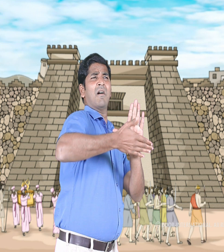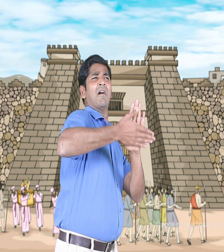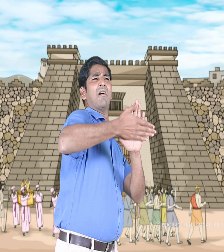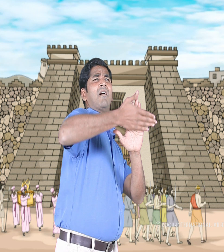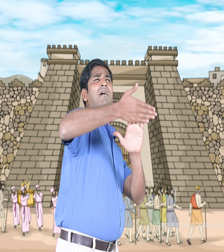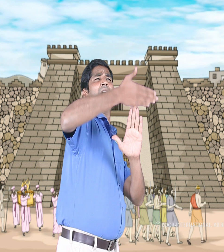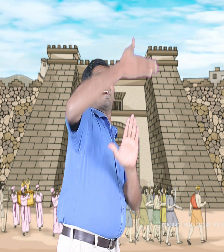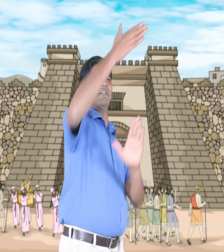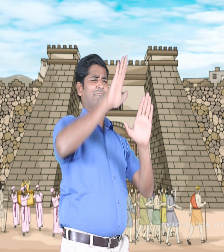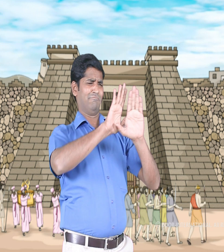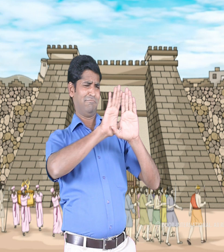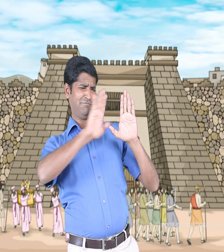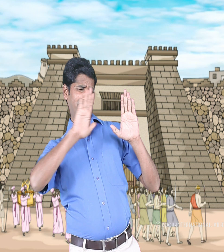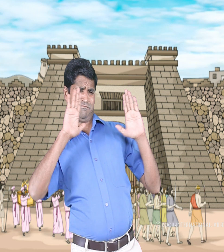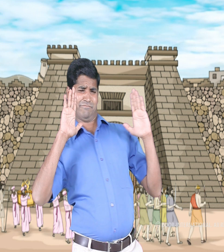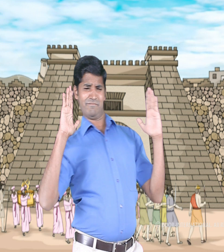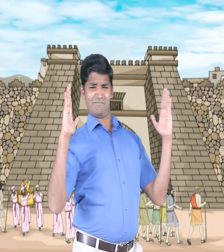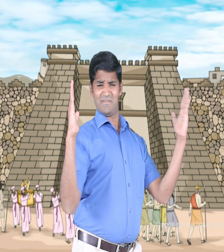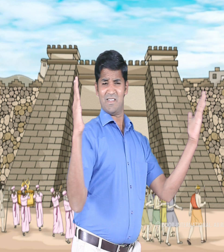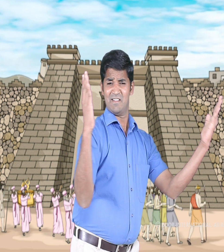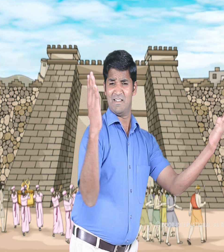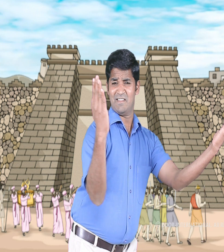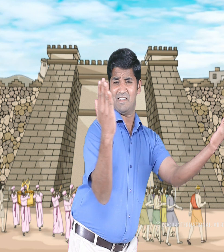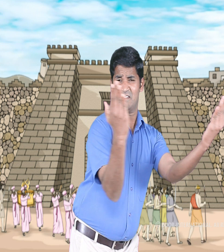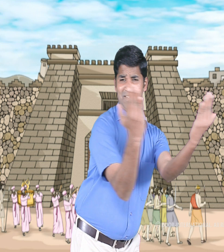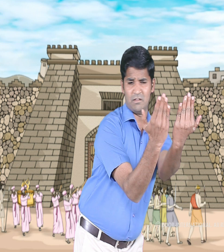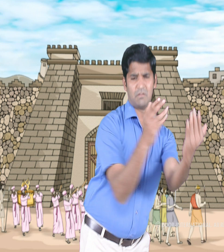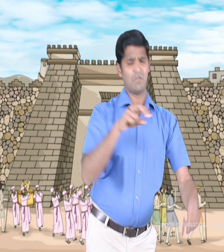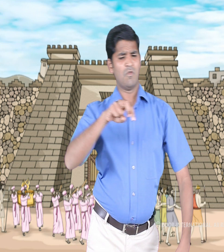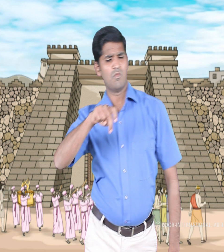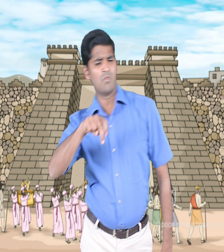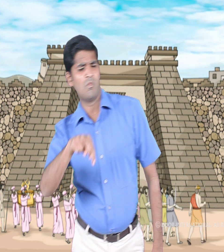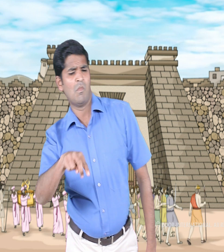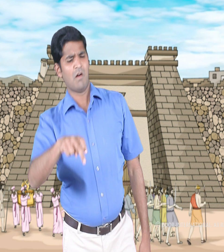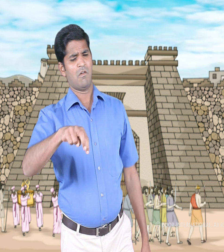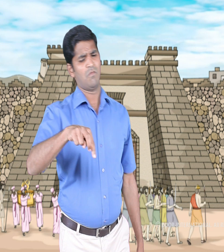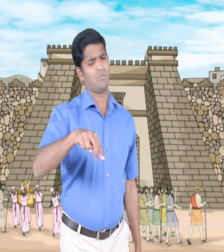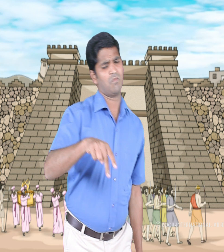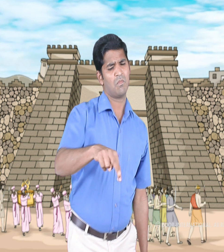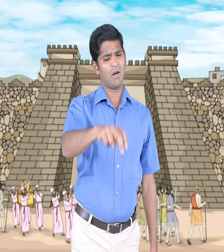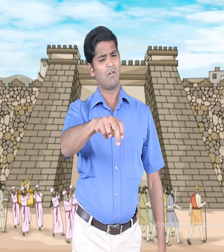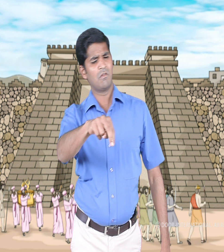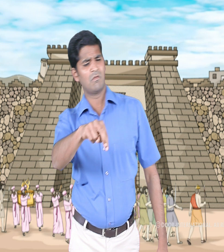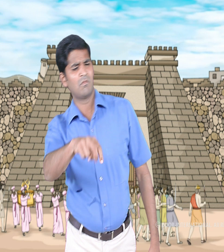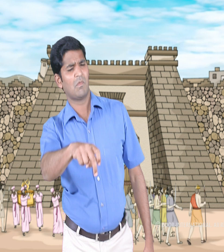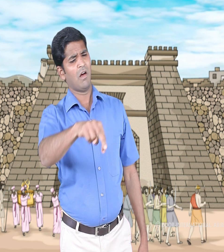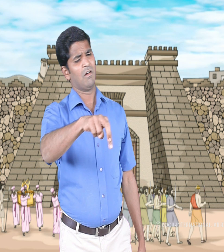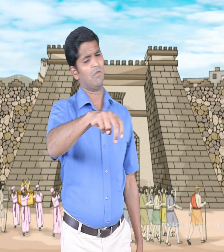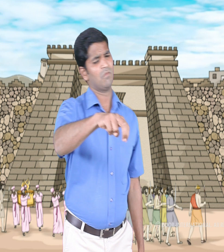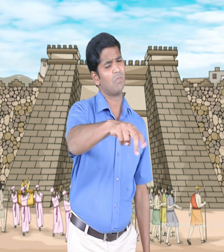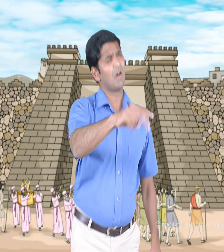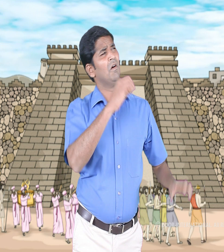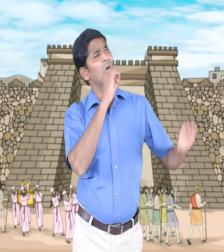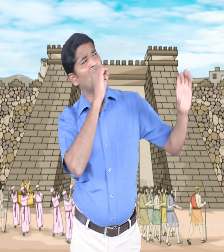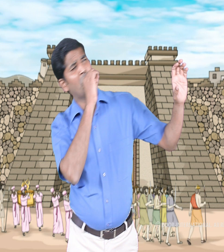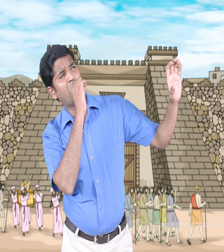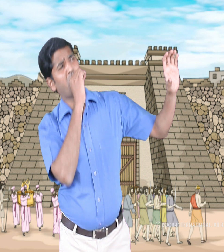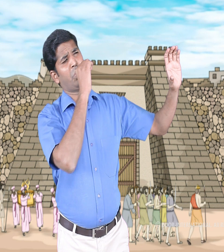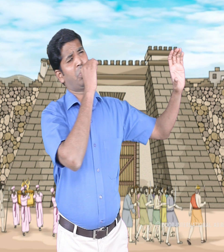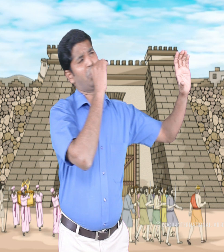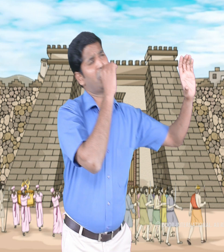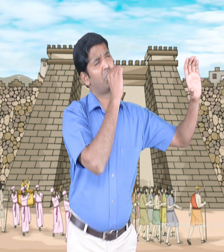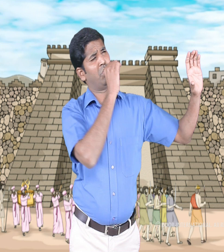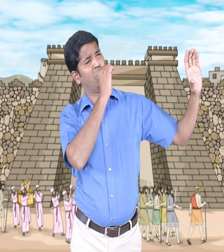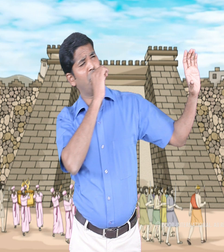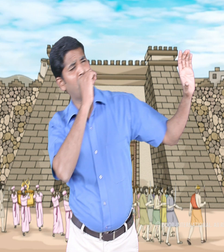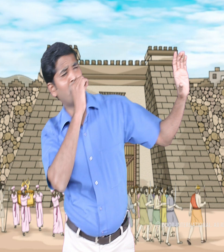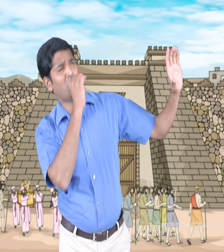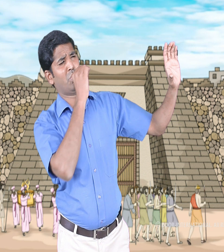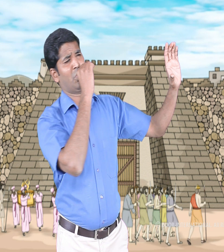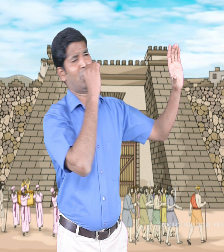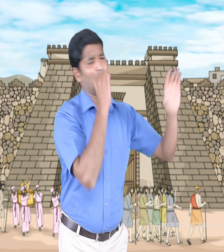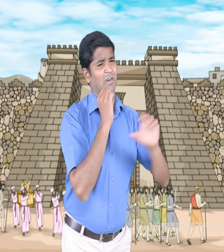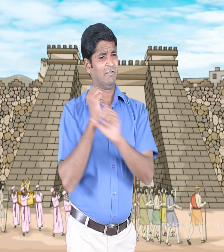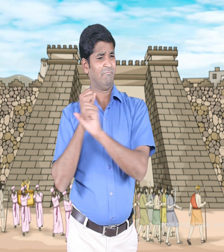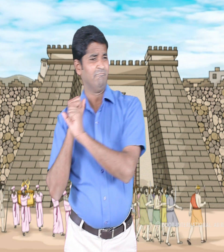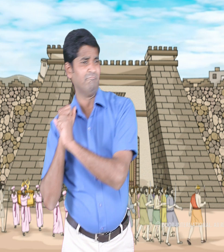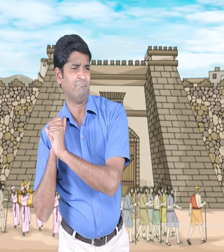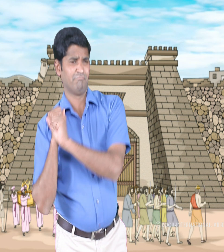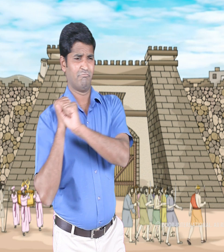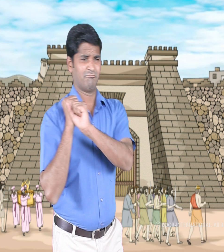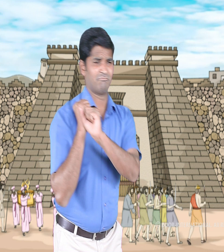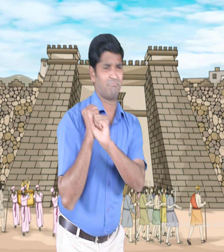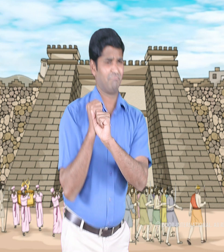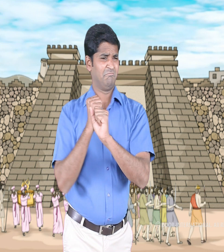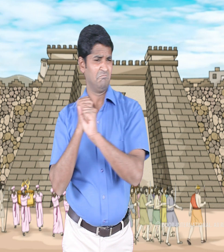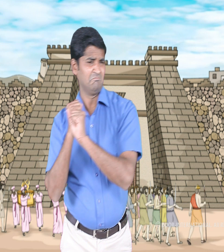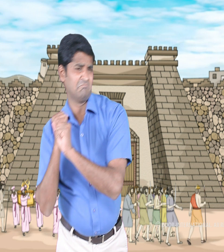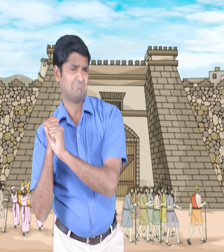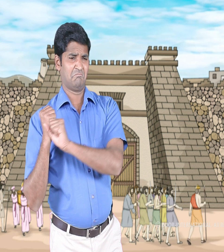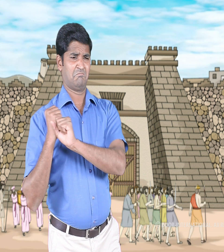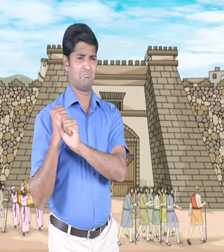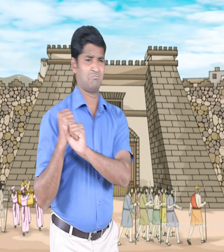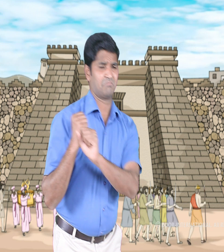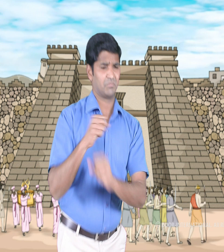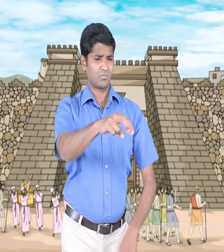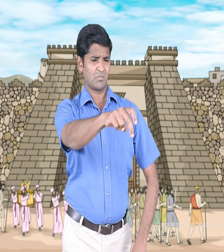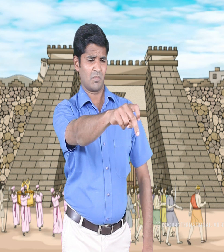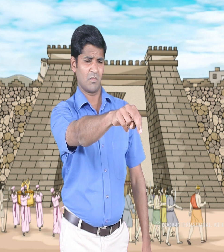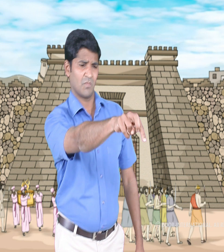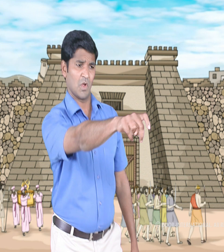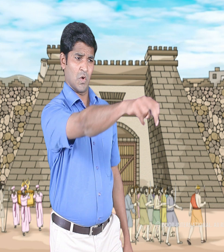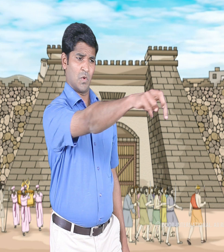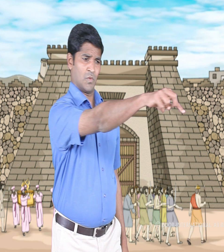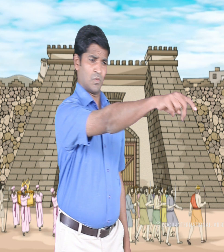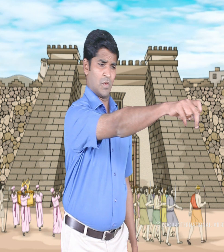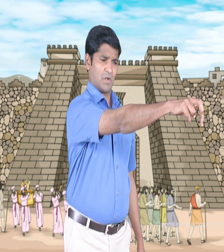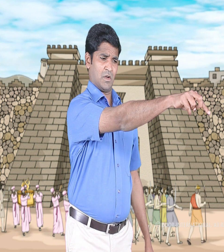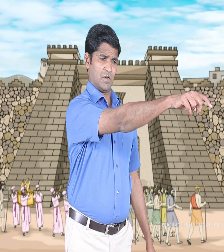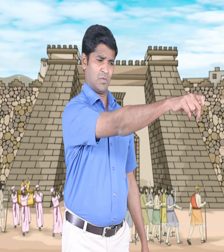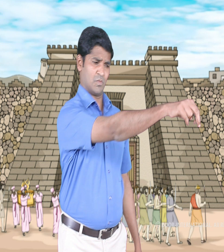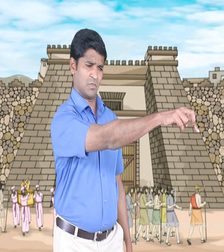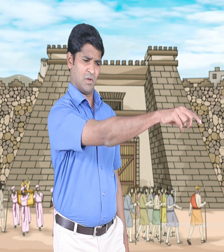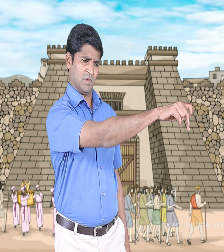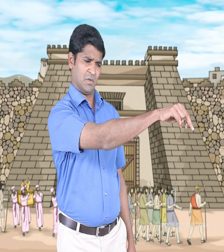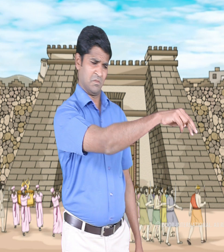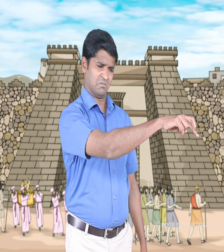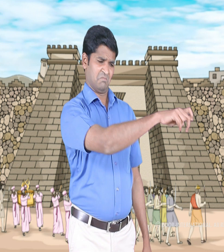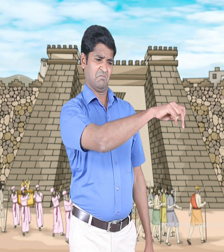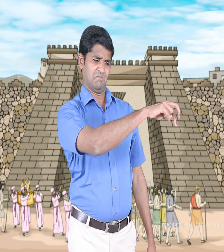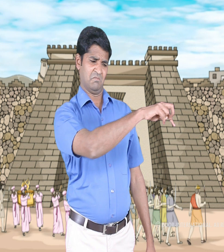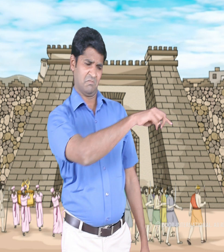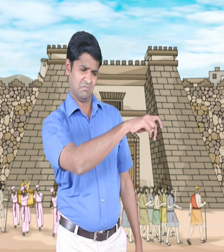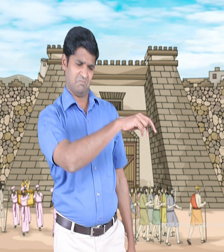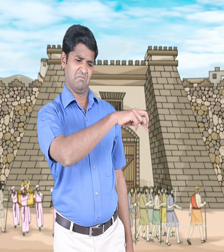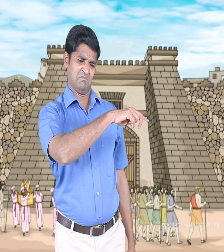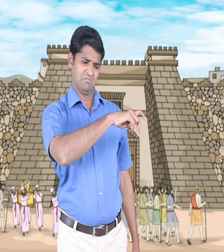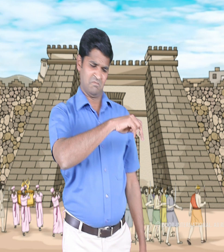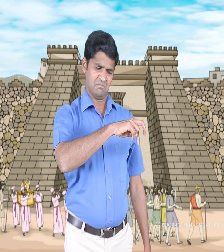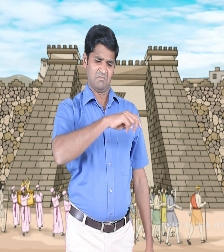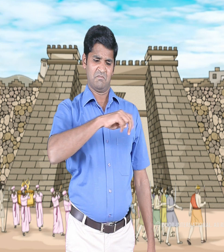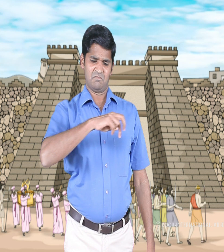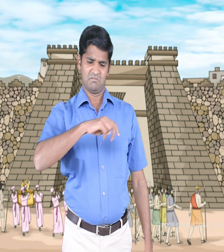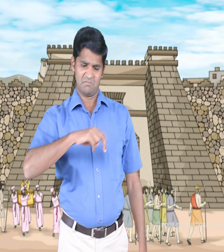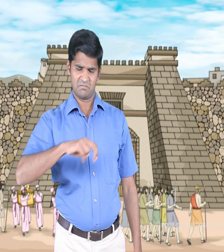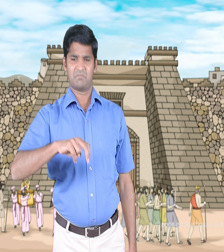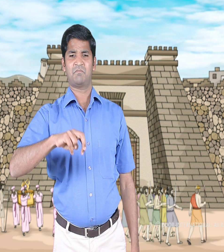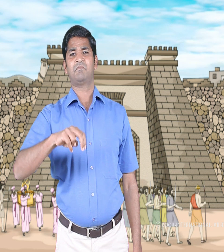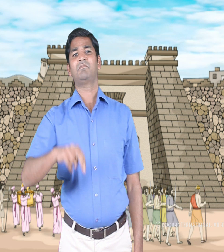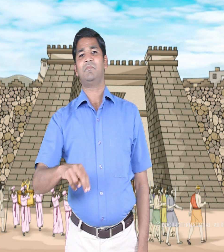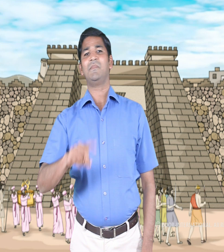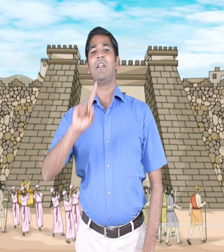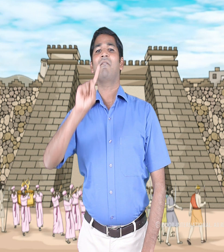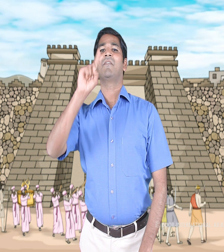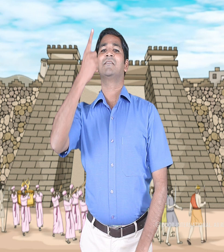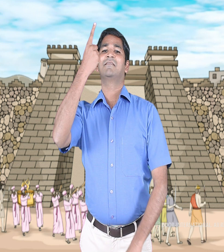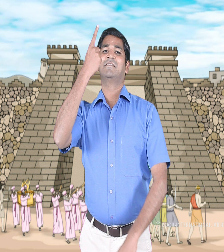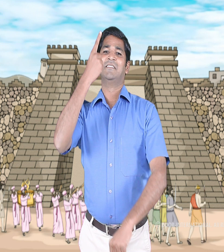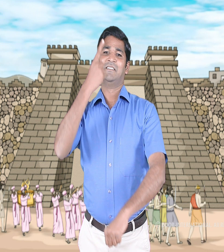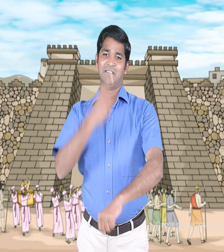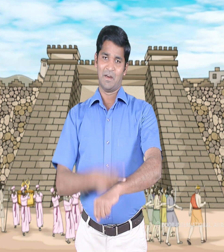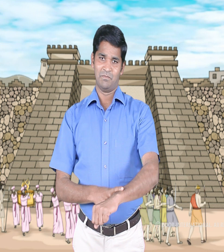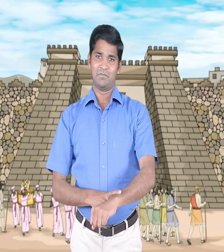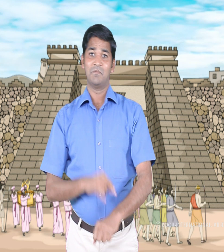do not let one word come out of your mouth until the day I tell you to shout. Then you are to shout!”